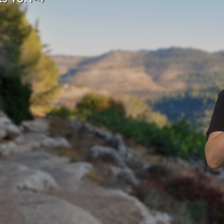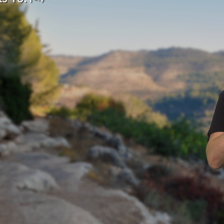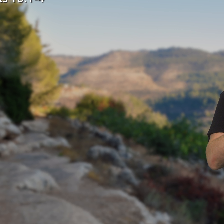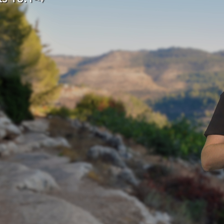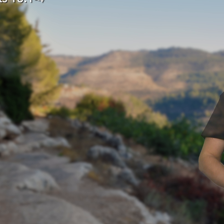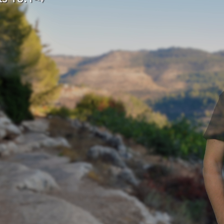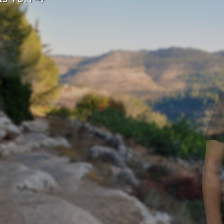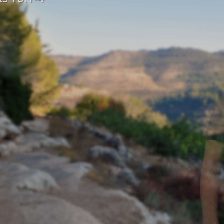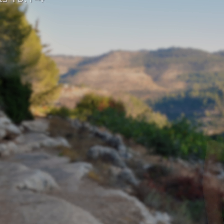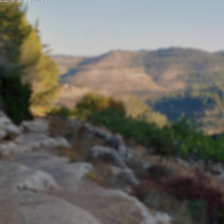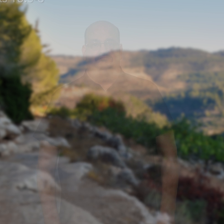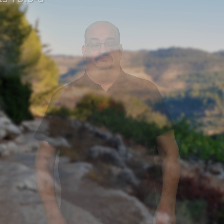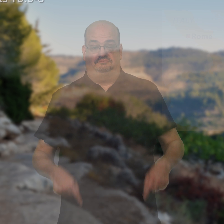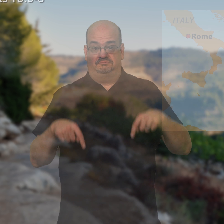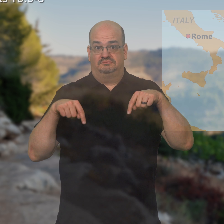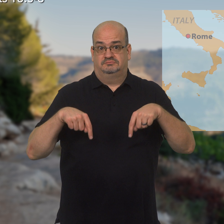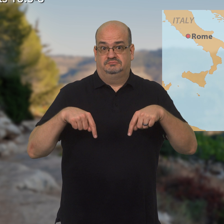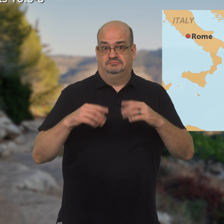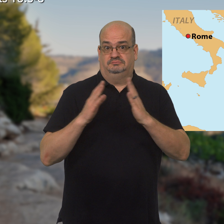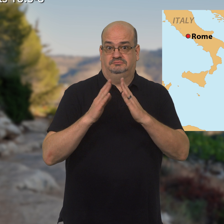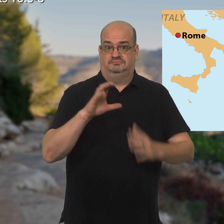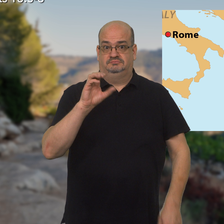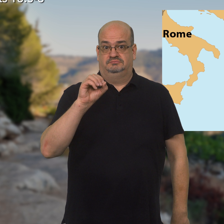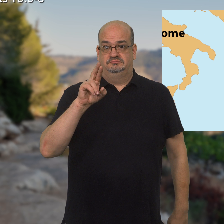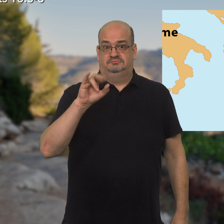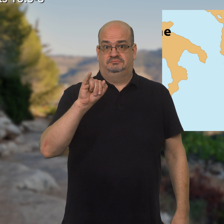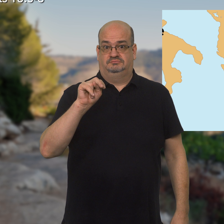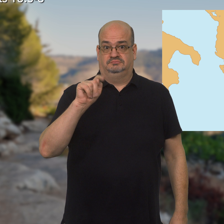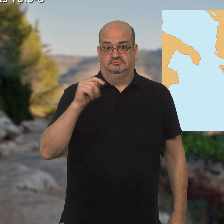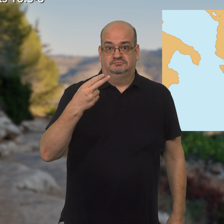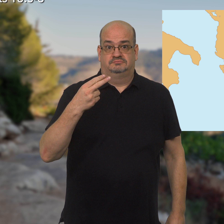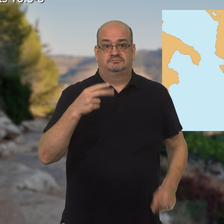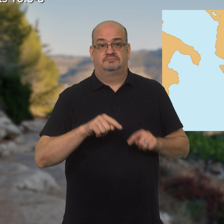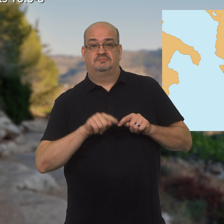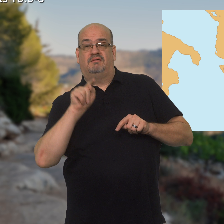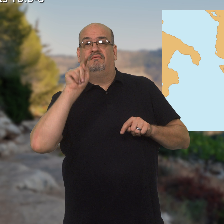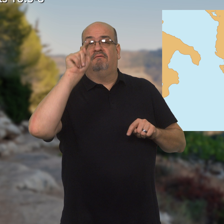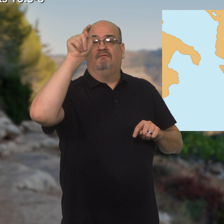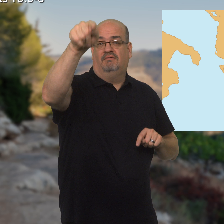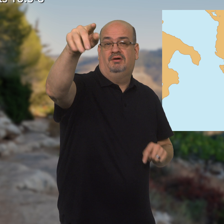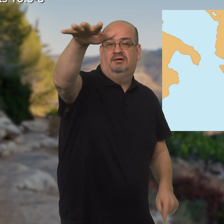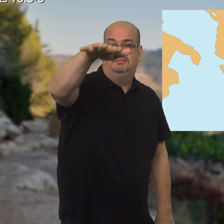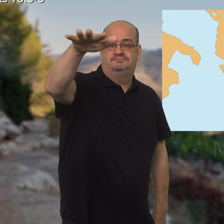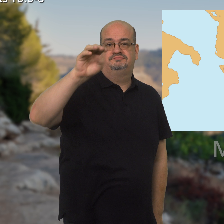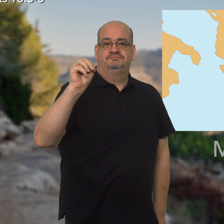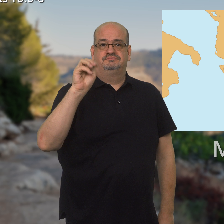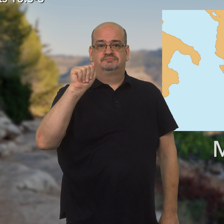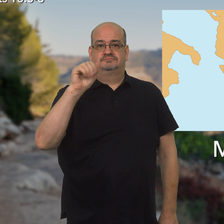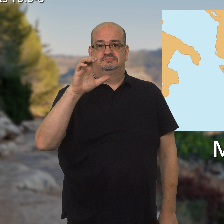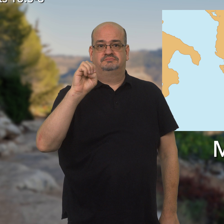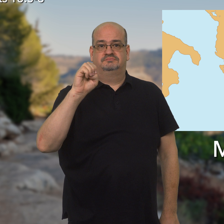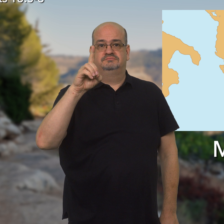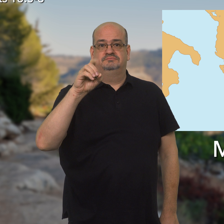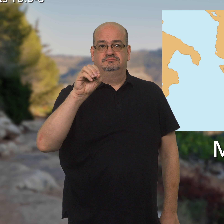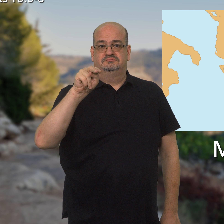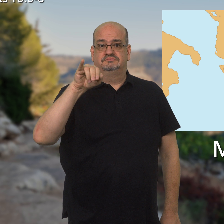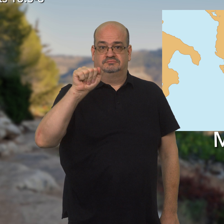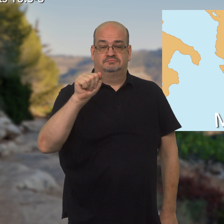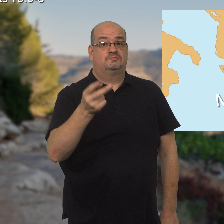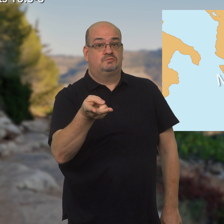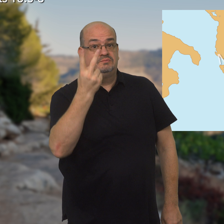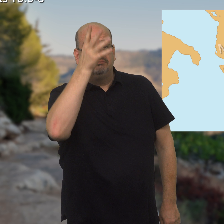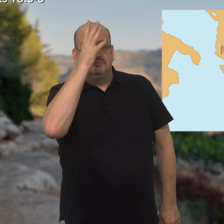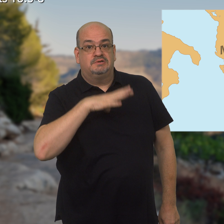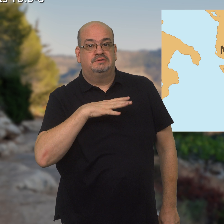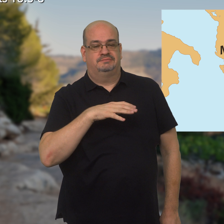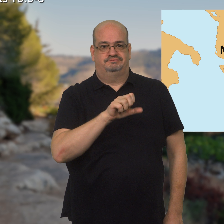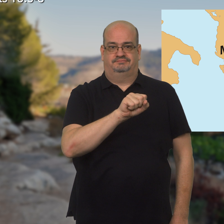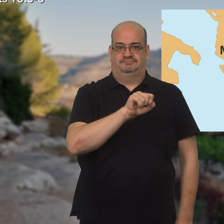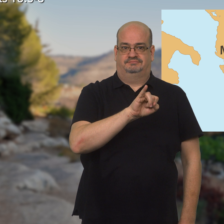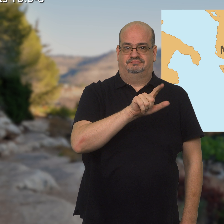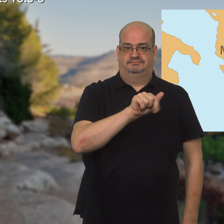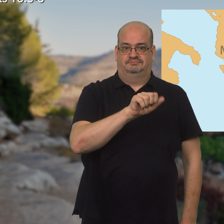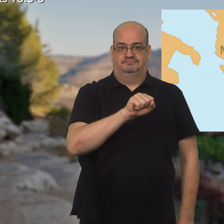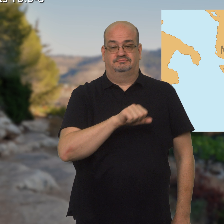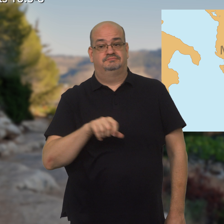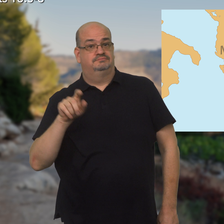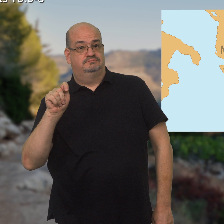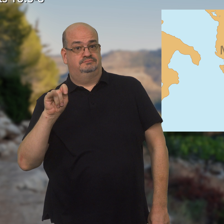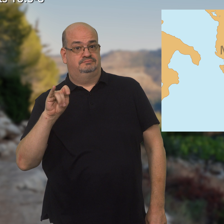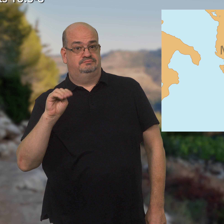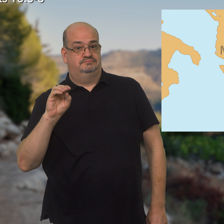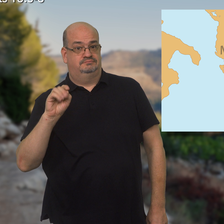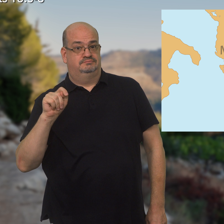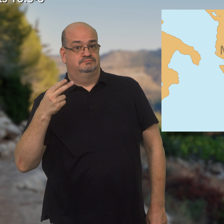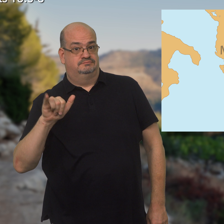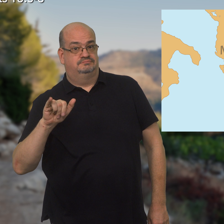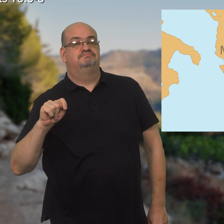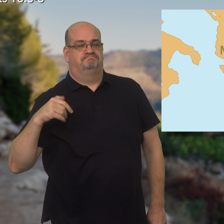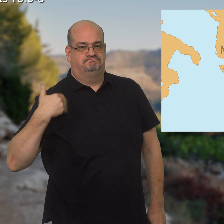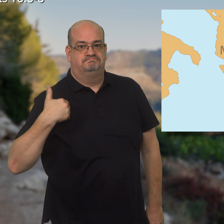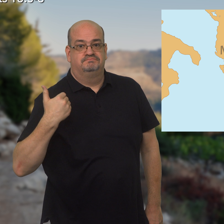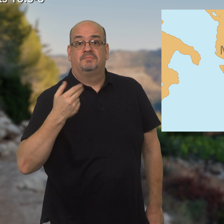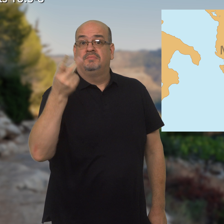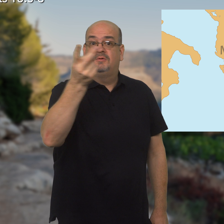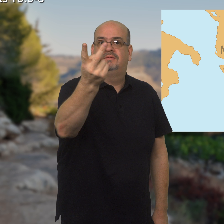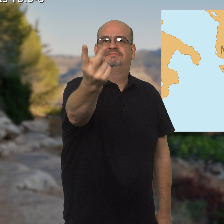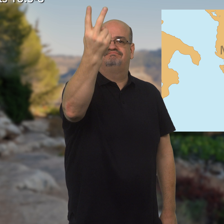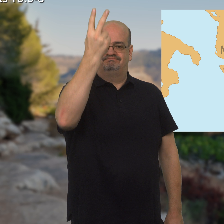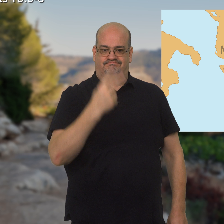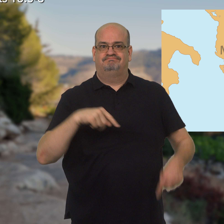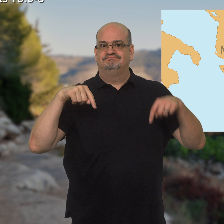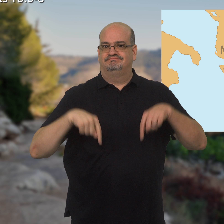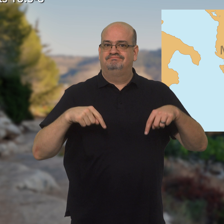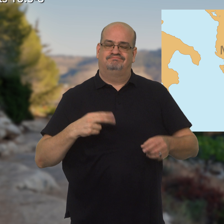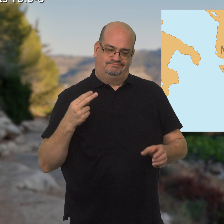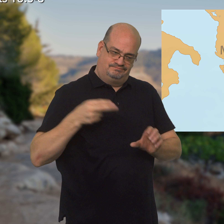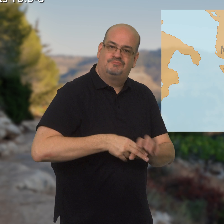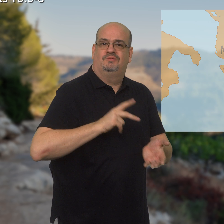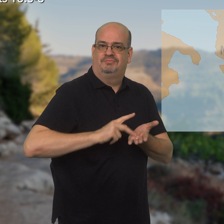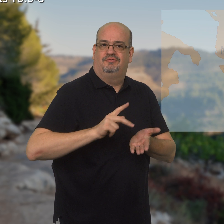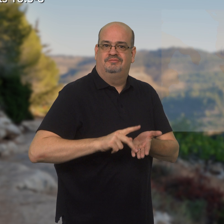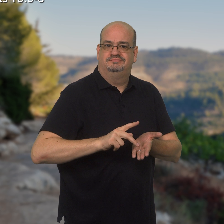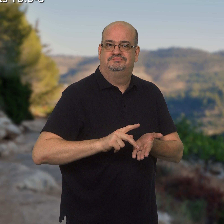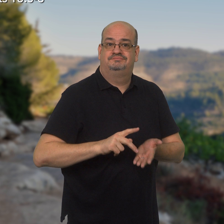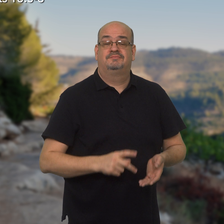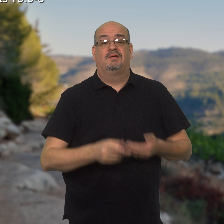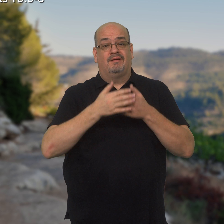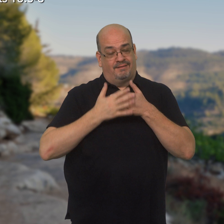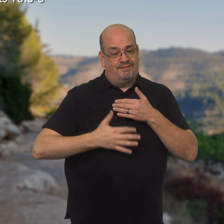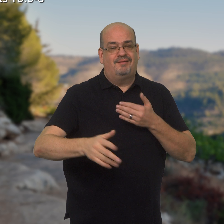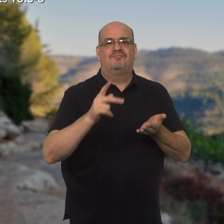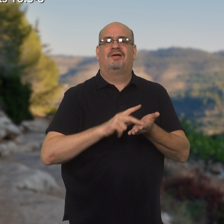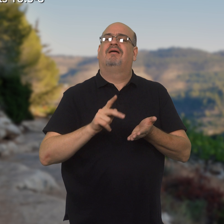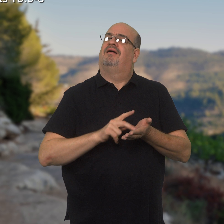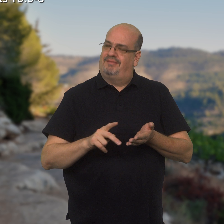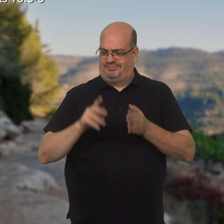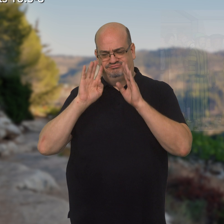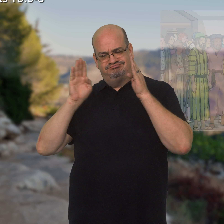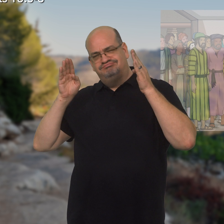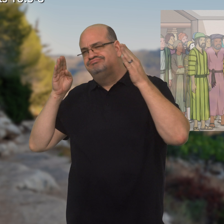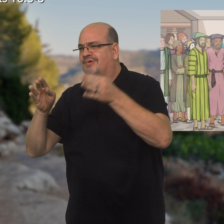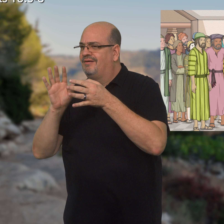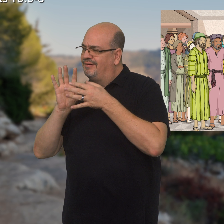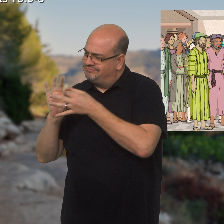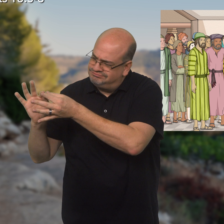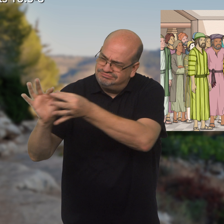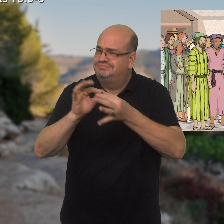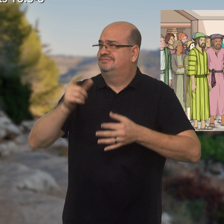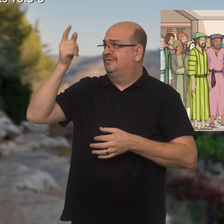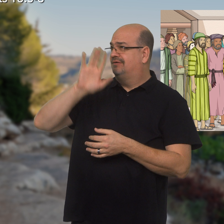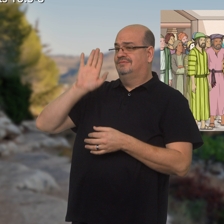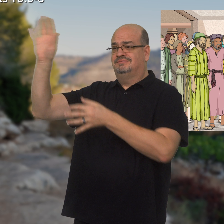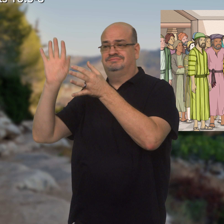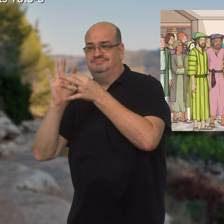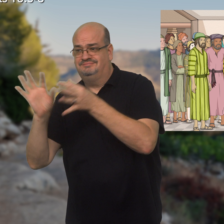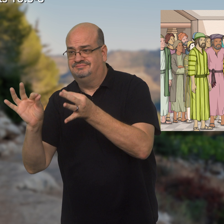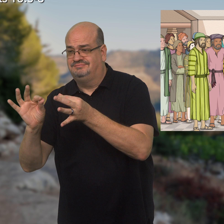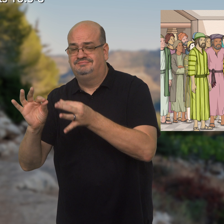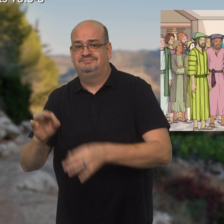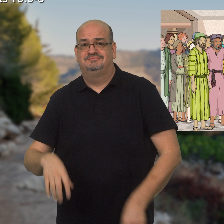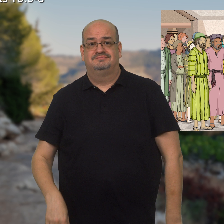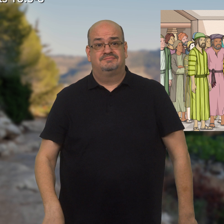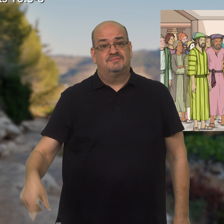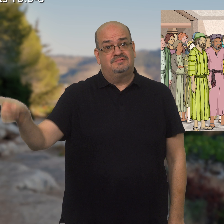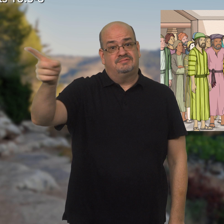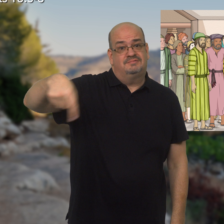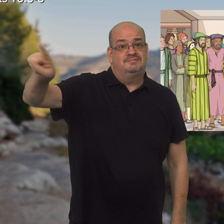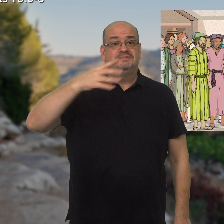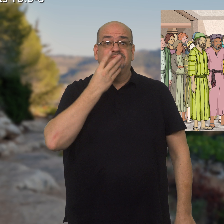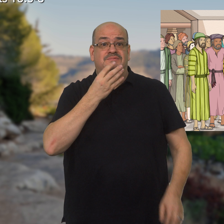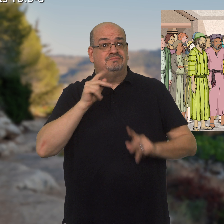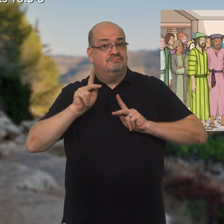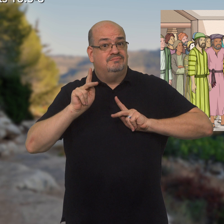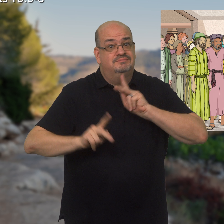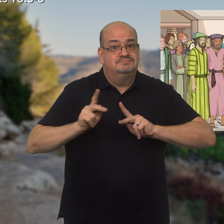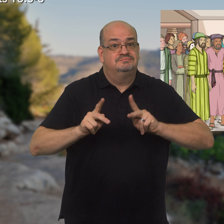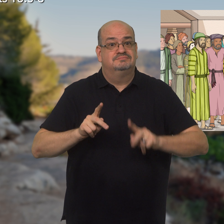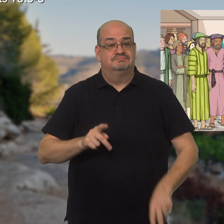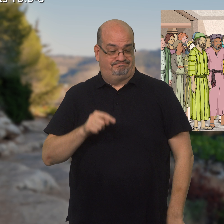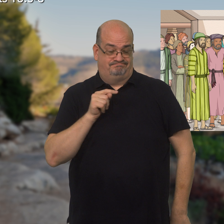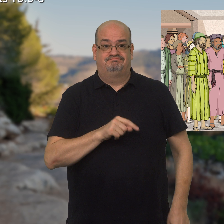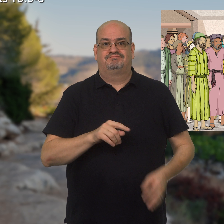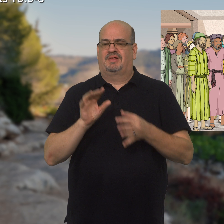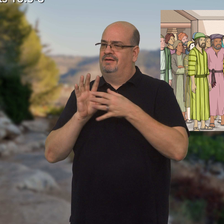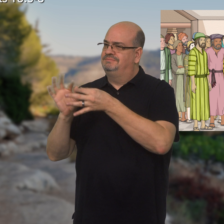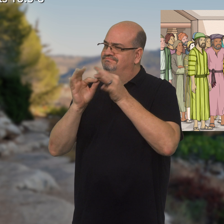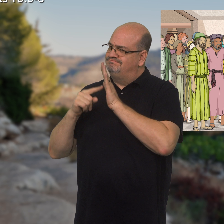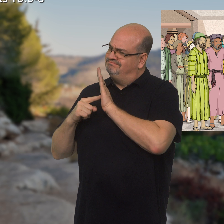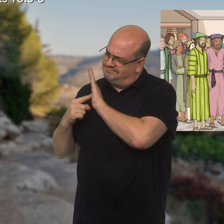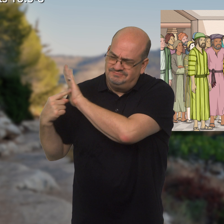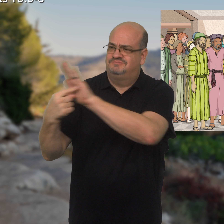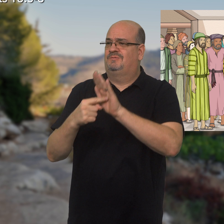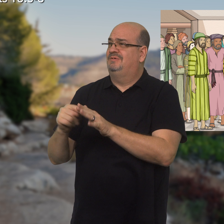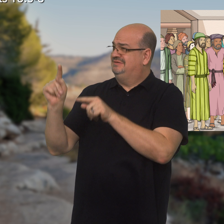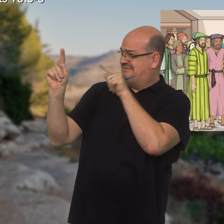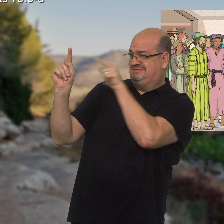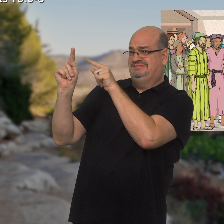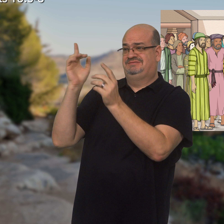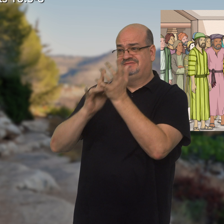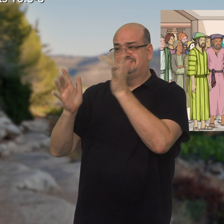And when Silas and Timothy came down from Macedonia, Paul devoted himself fully to the word, testifying to the Jews that Jesus is the Christ.